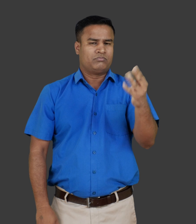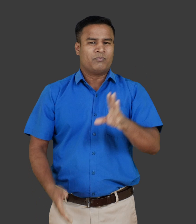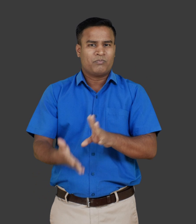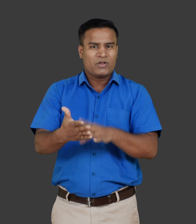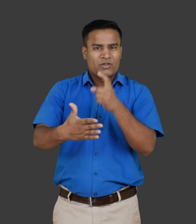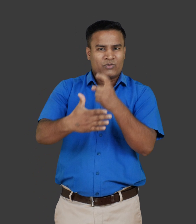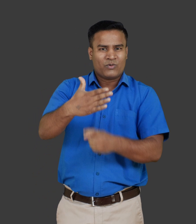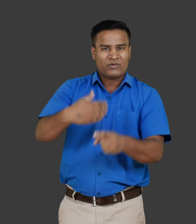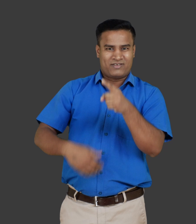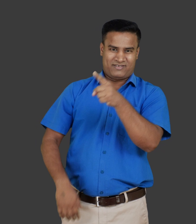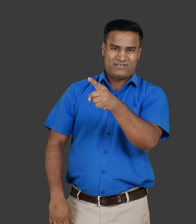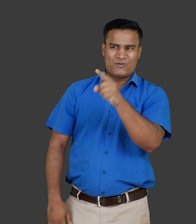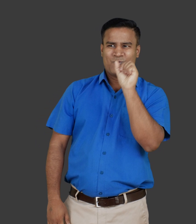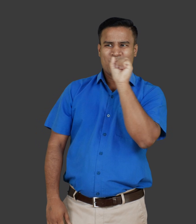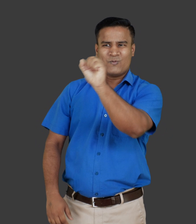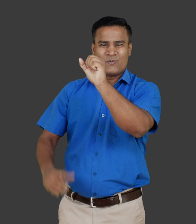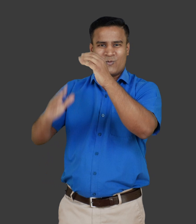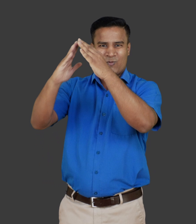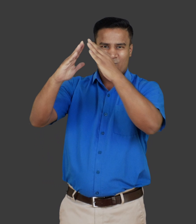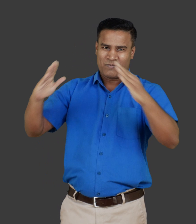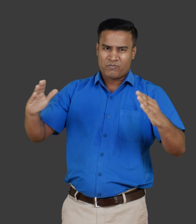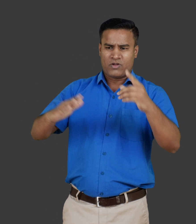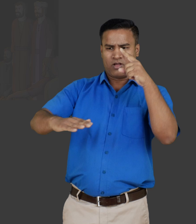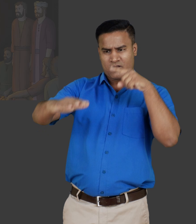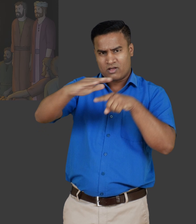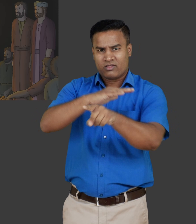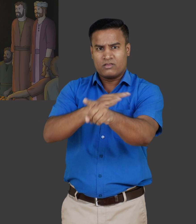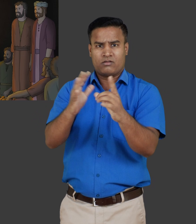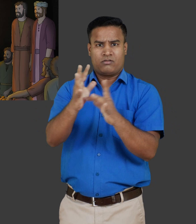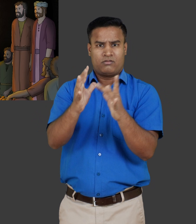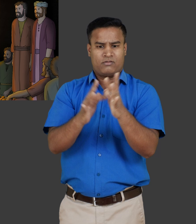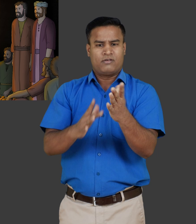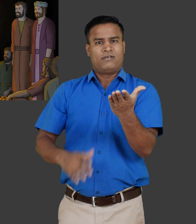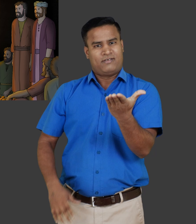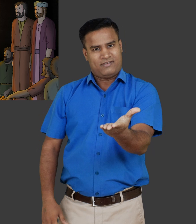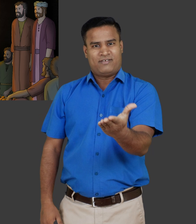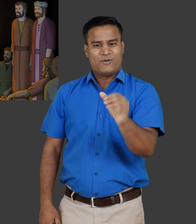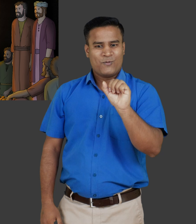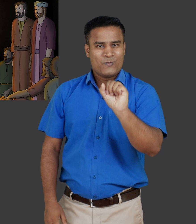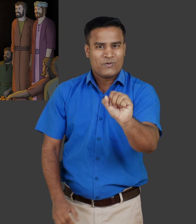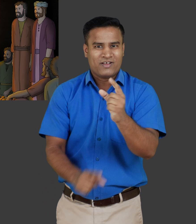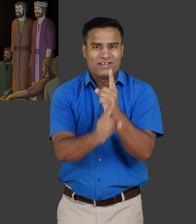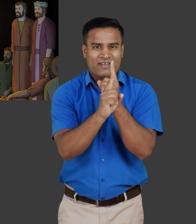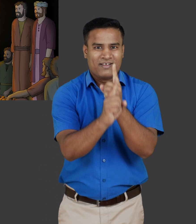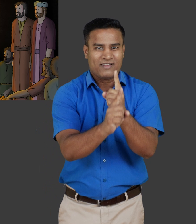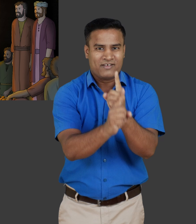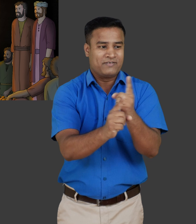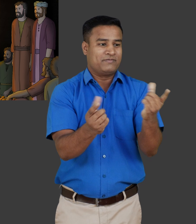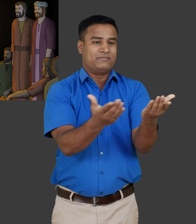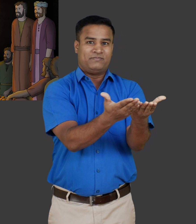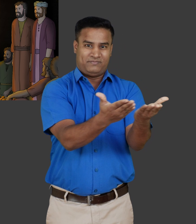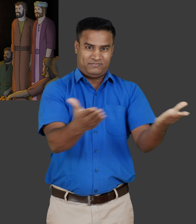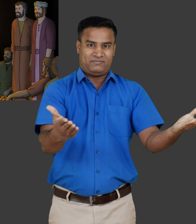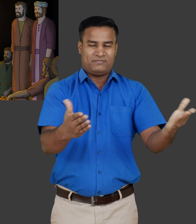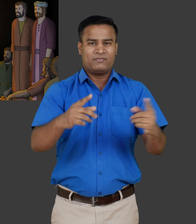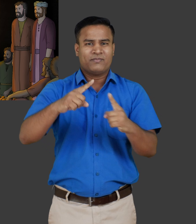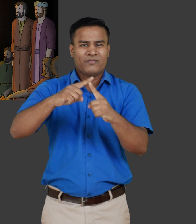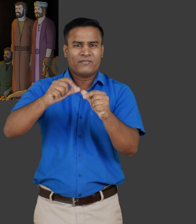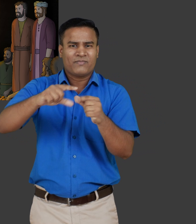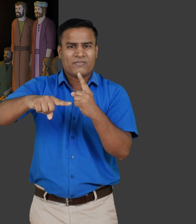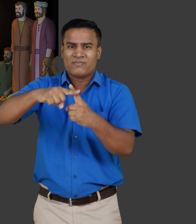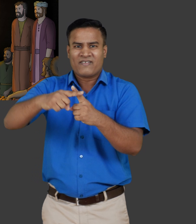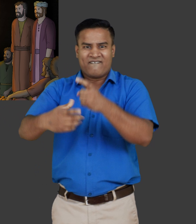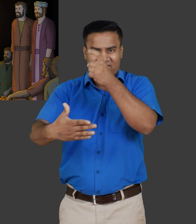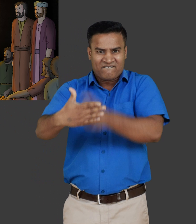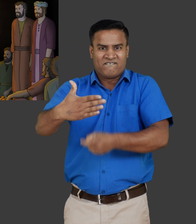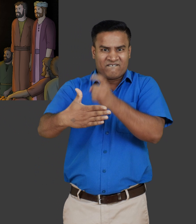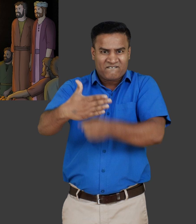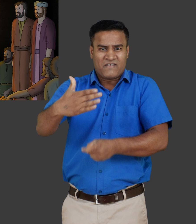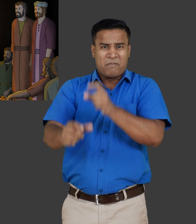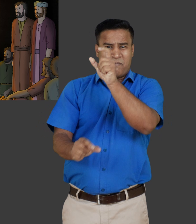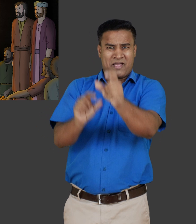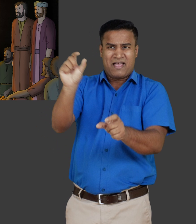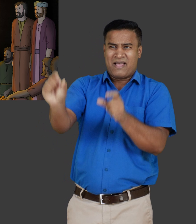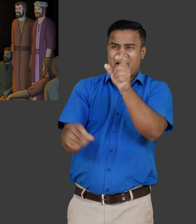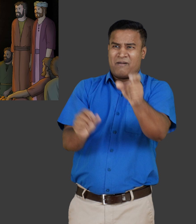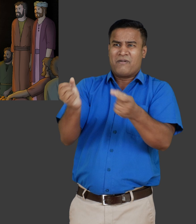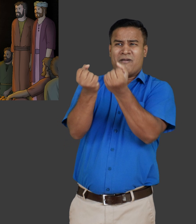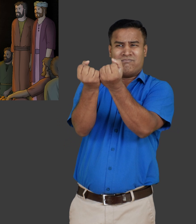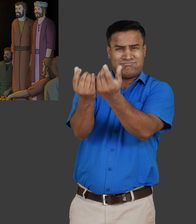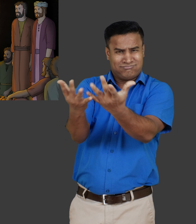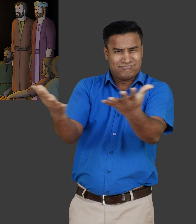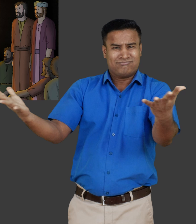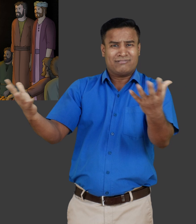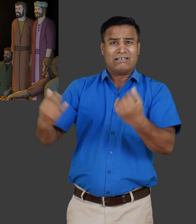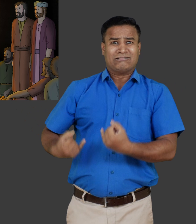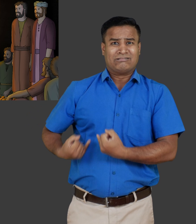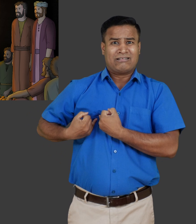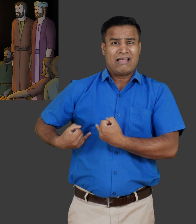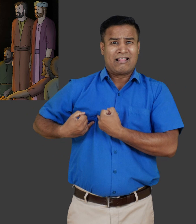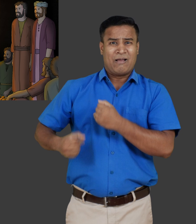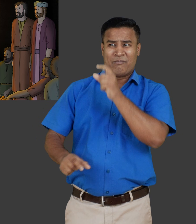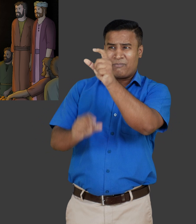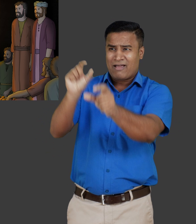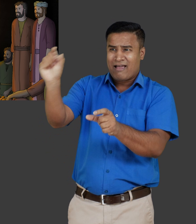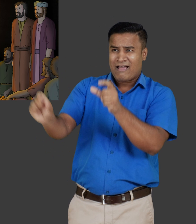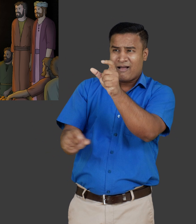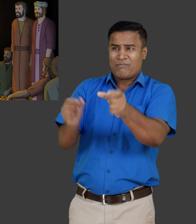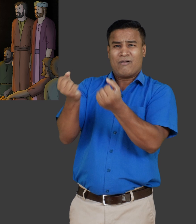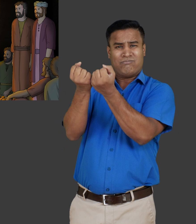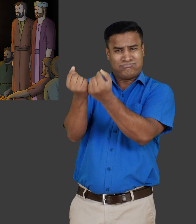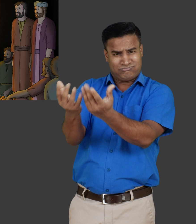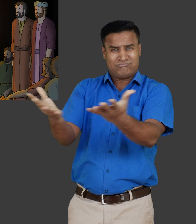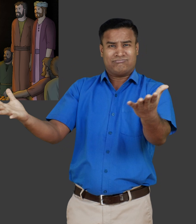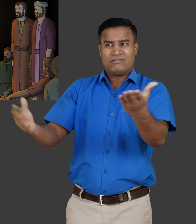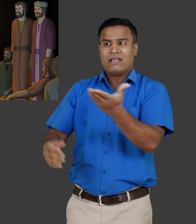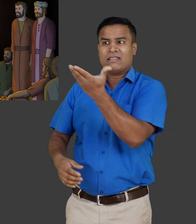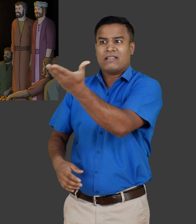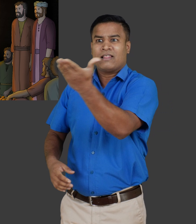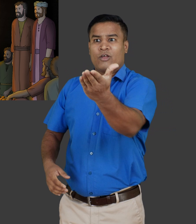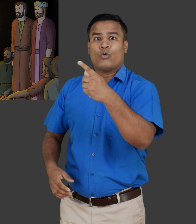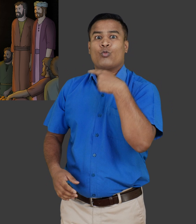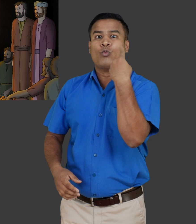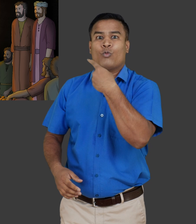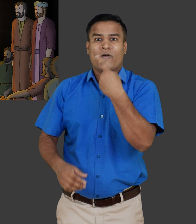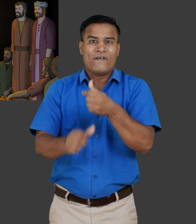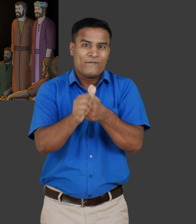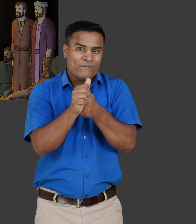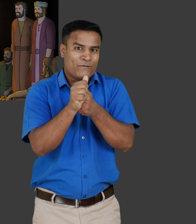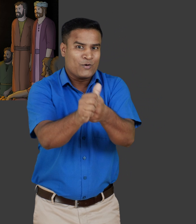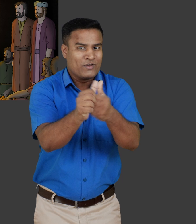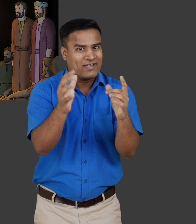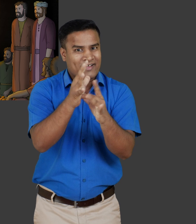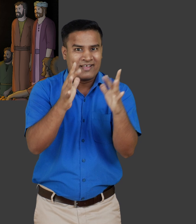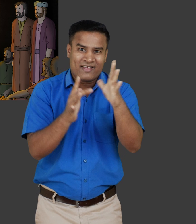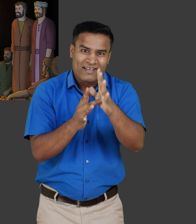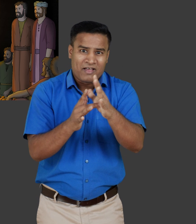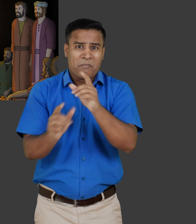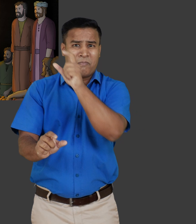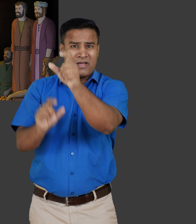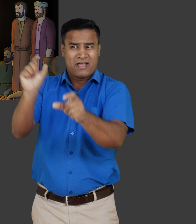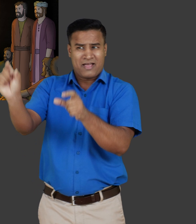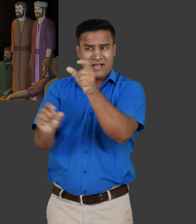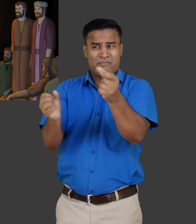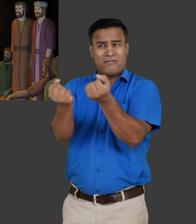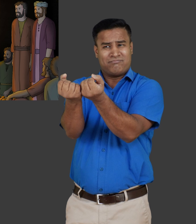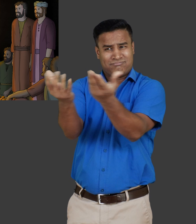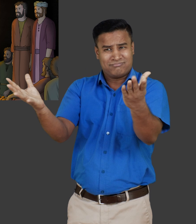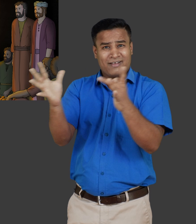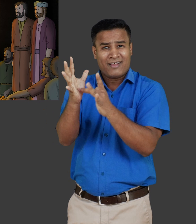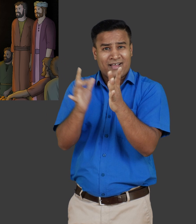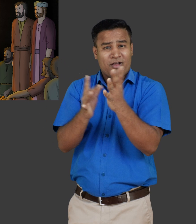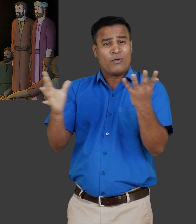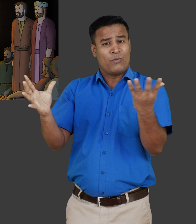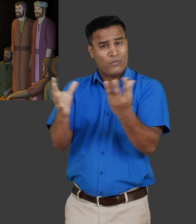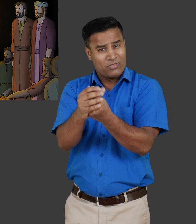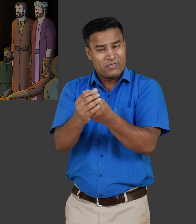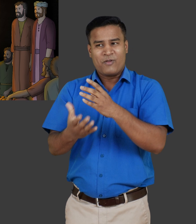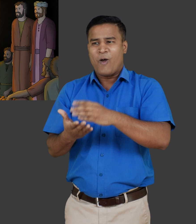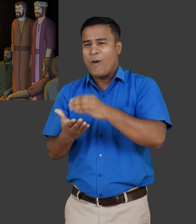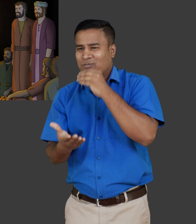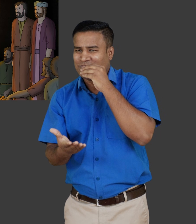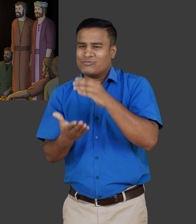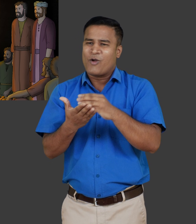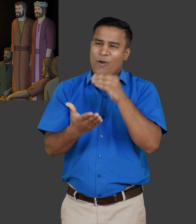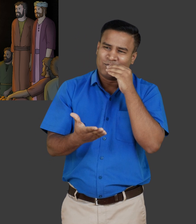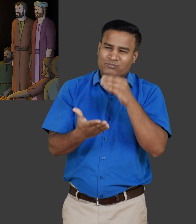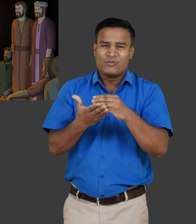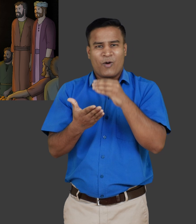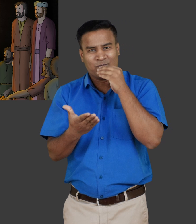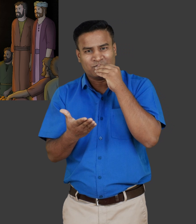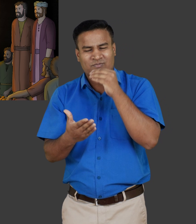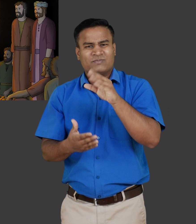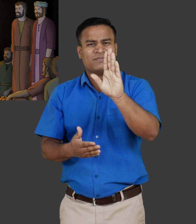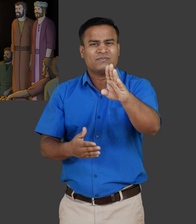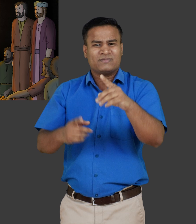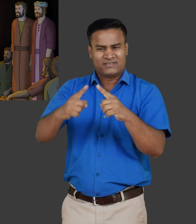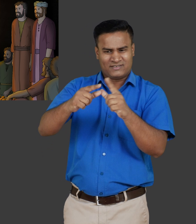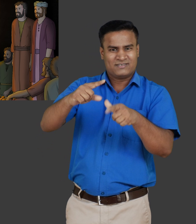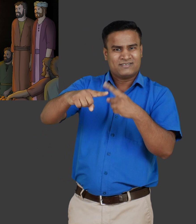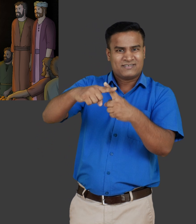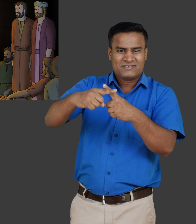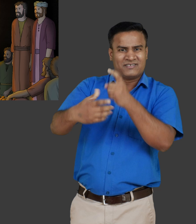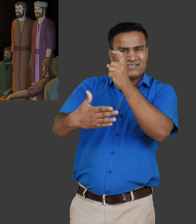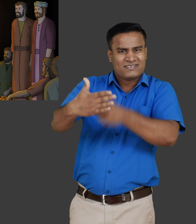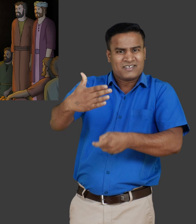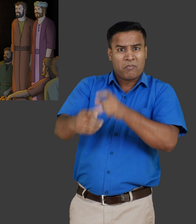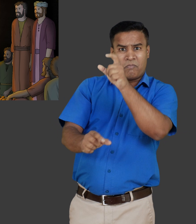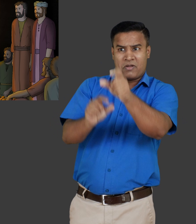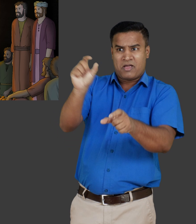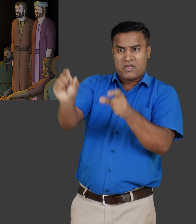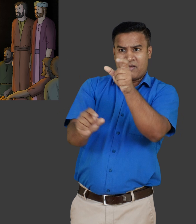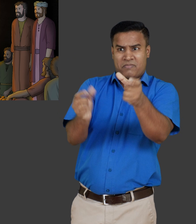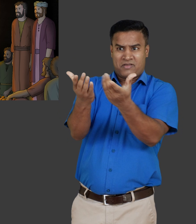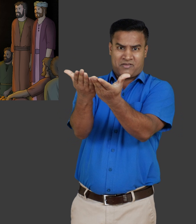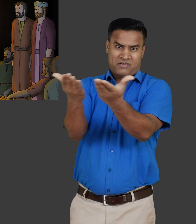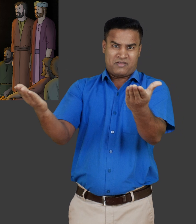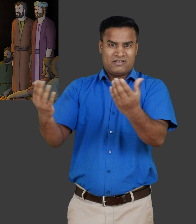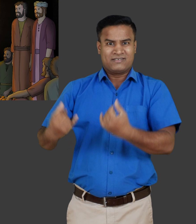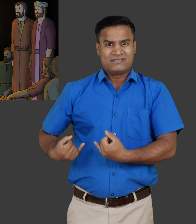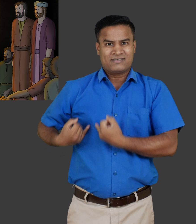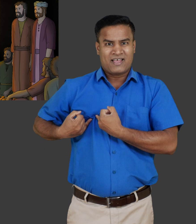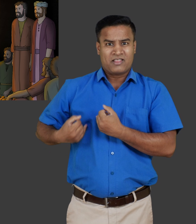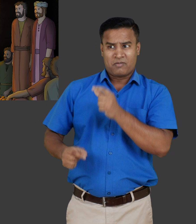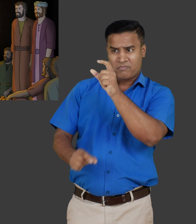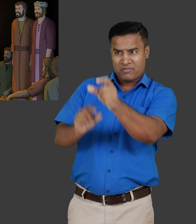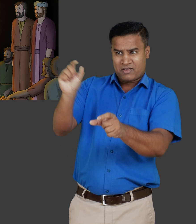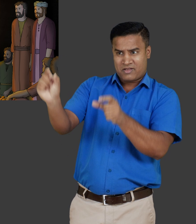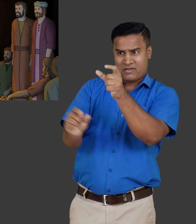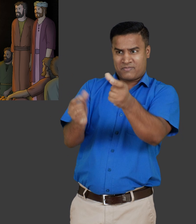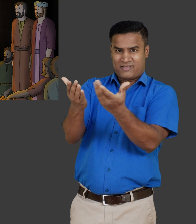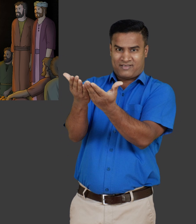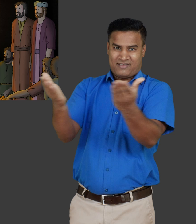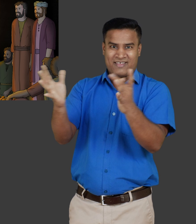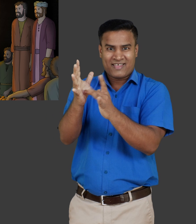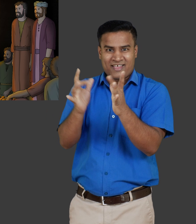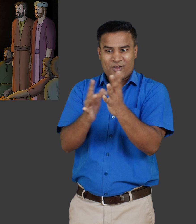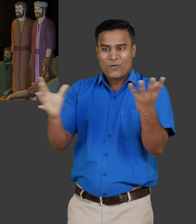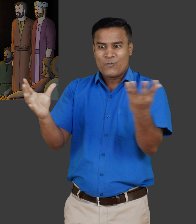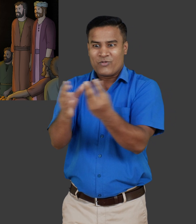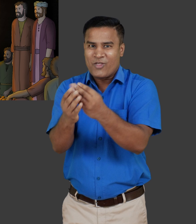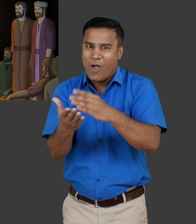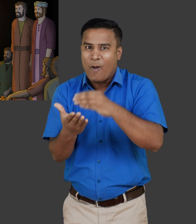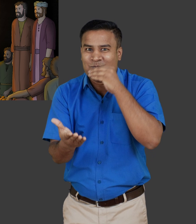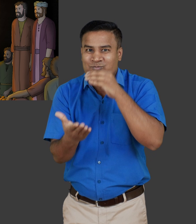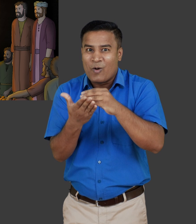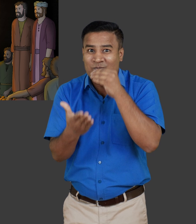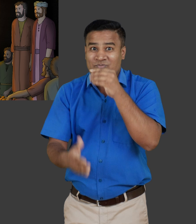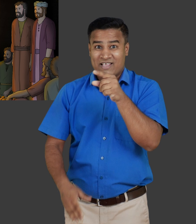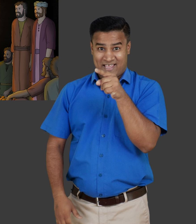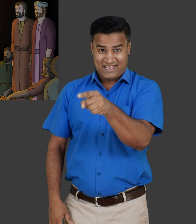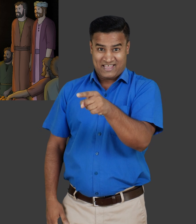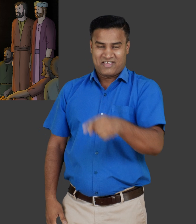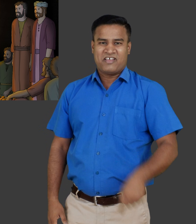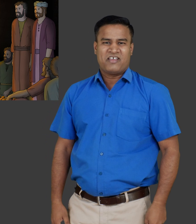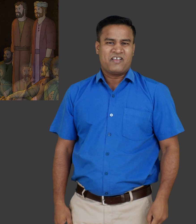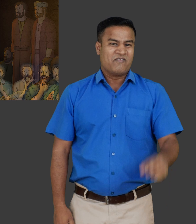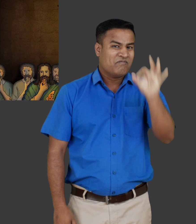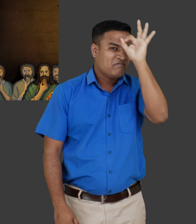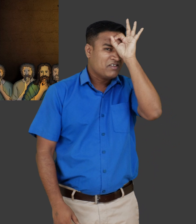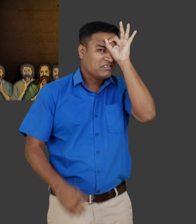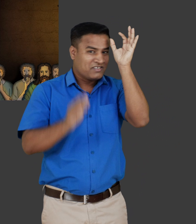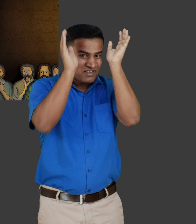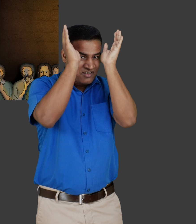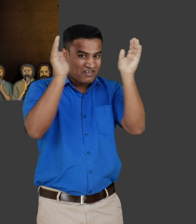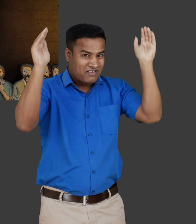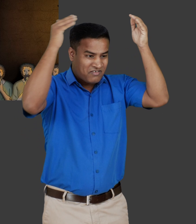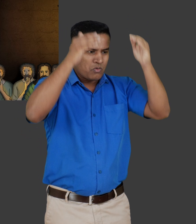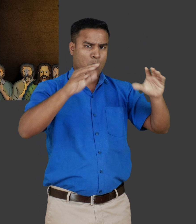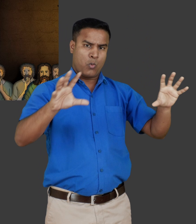While Jesus was dining at Levi’s house, many tax collectors and sinners were eating with Him and His disciples—for there were many who followed Him.